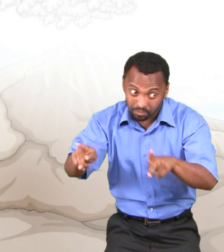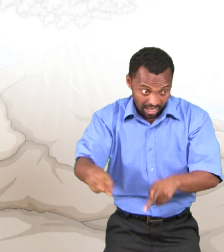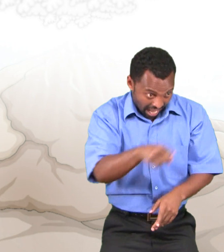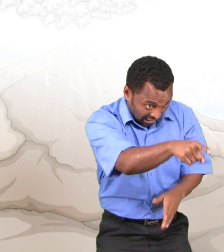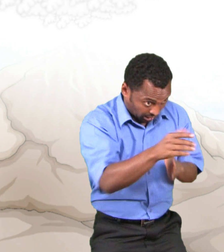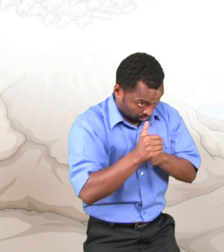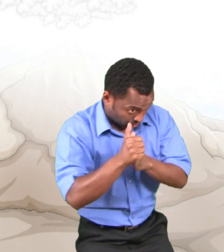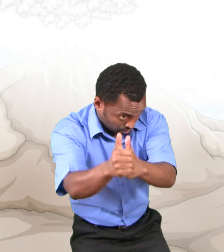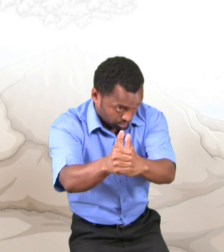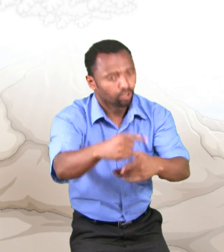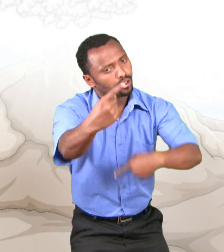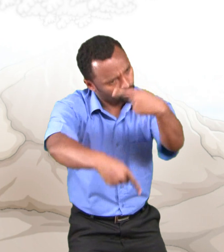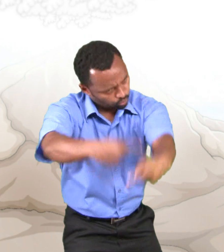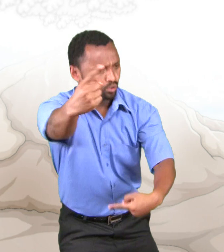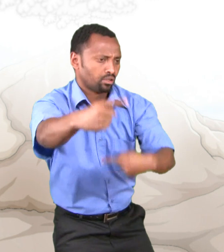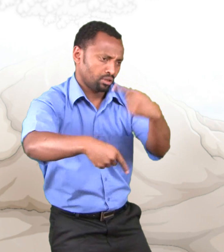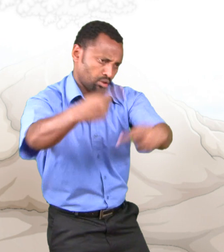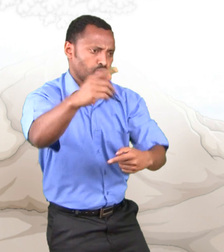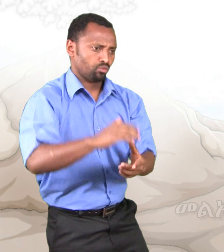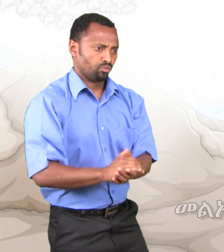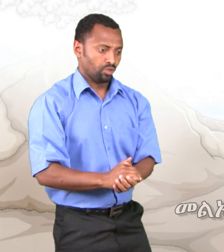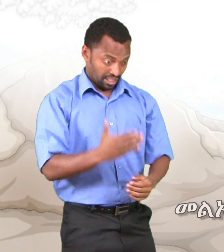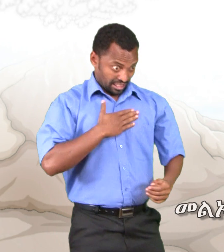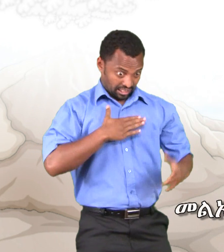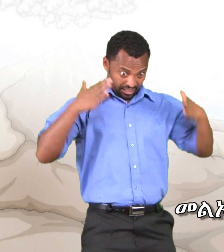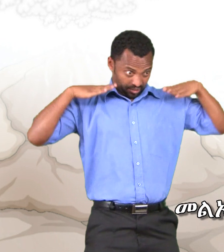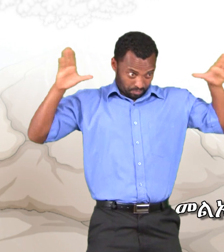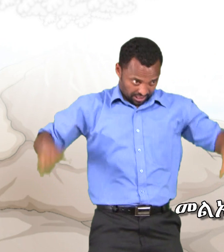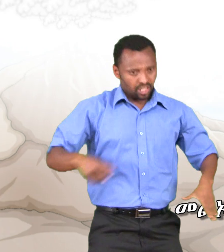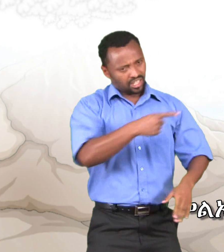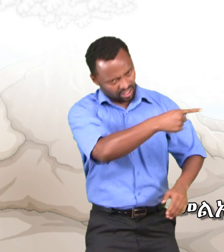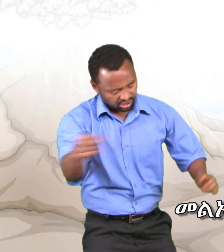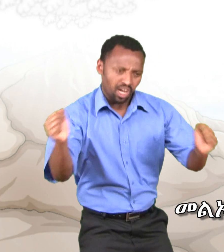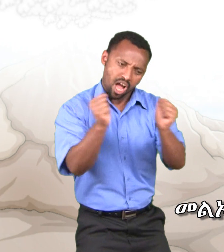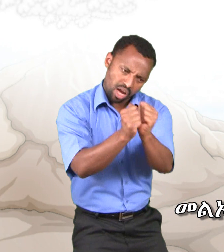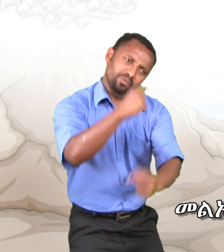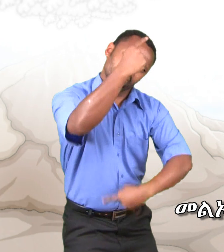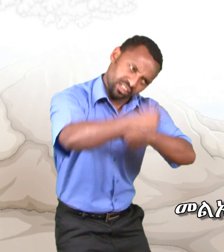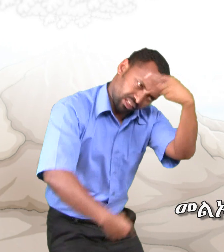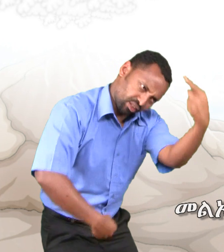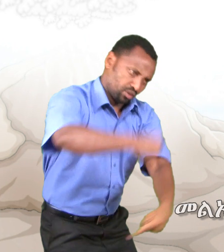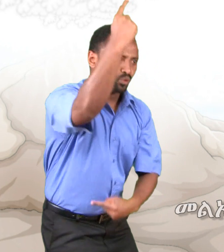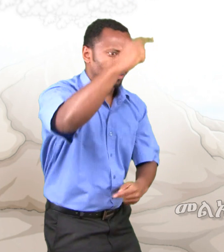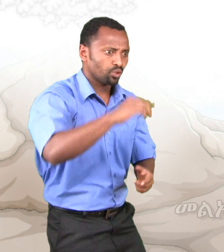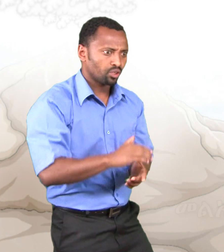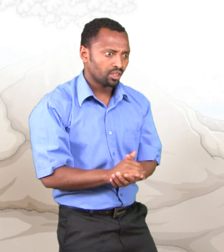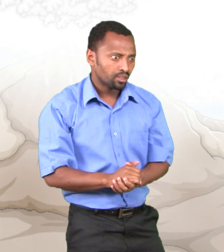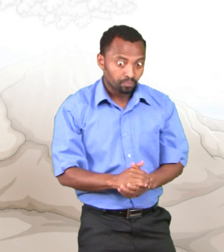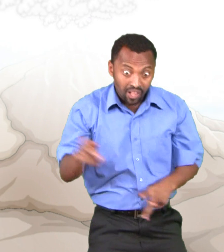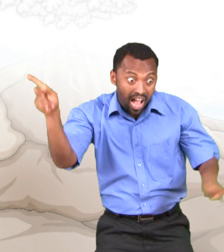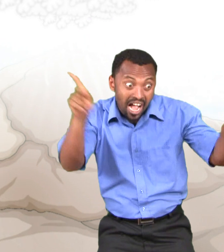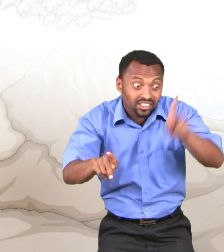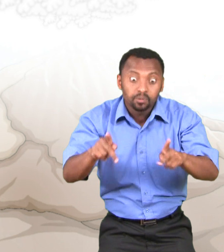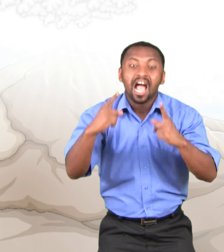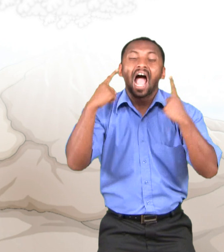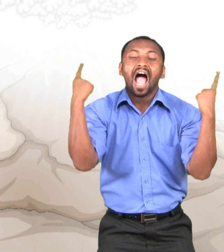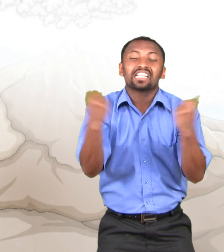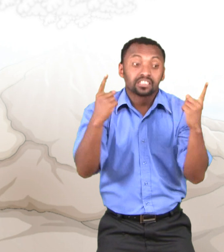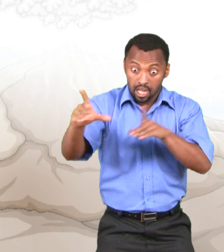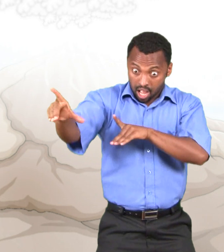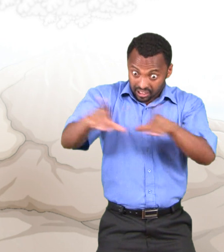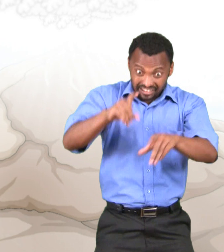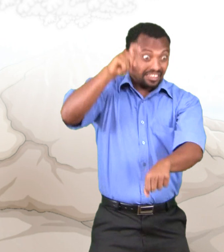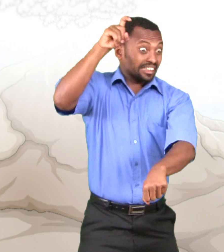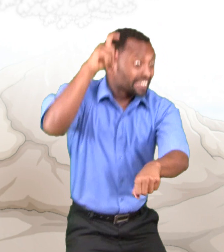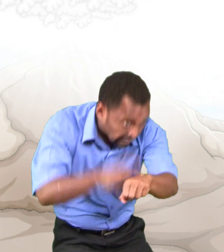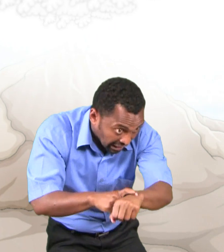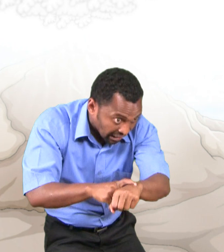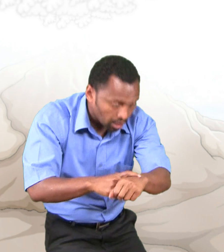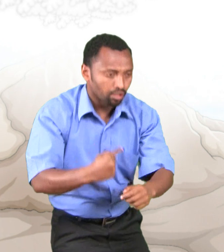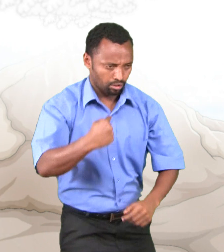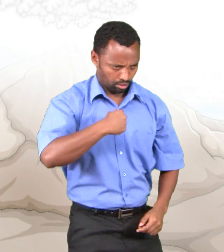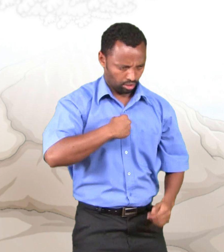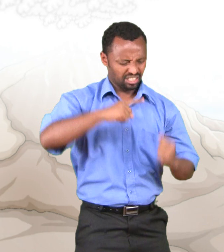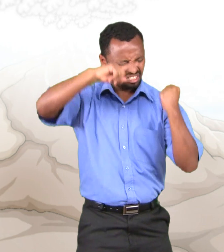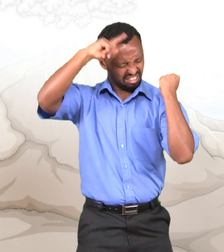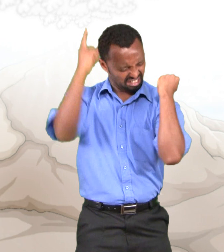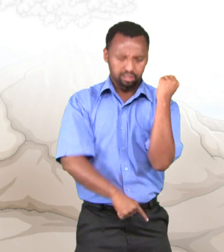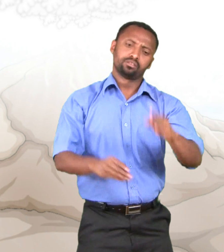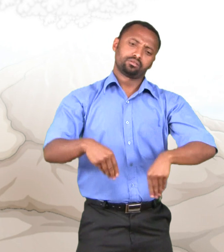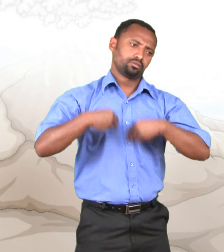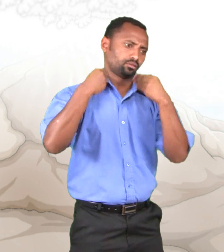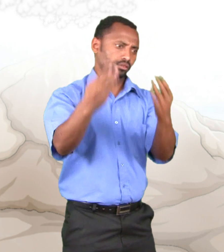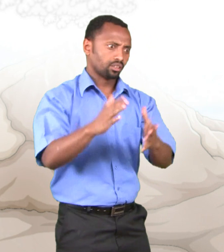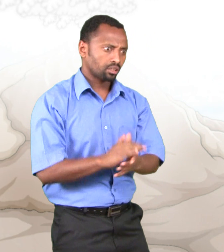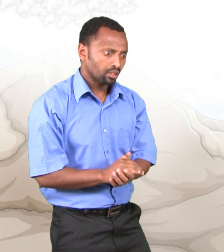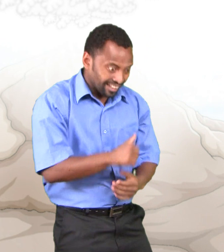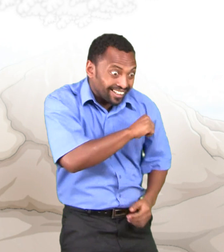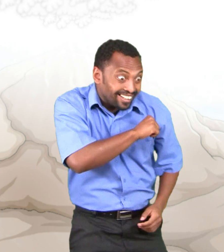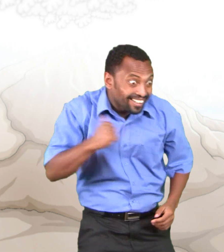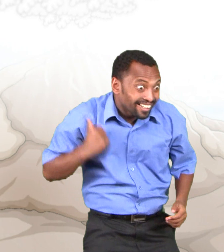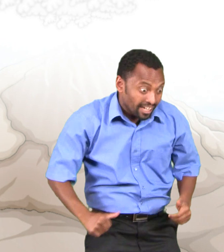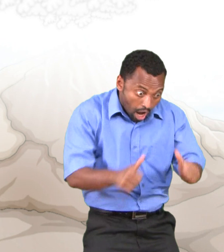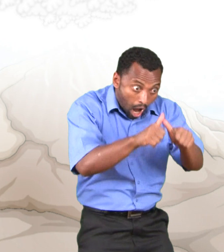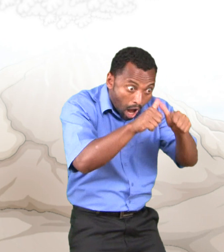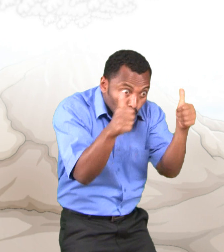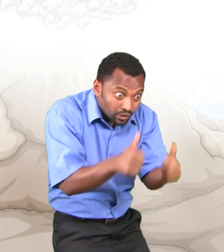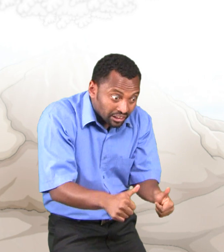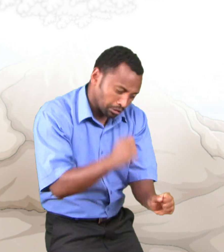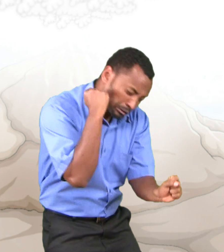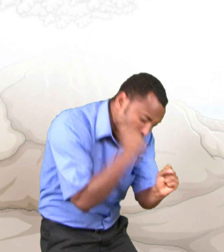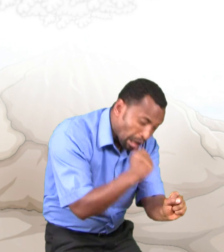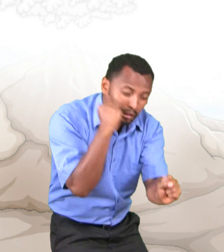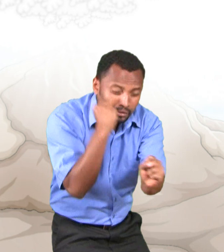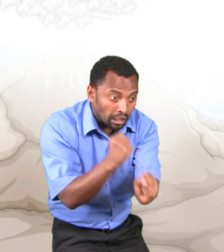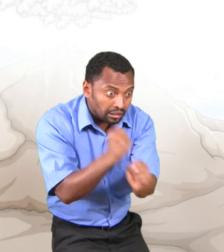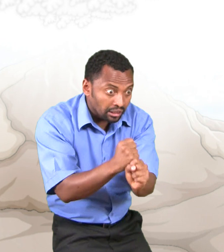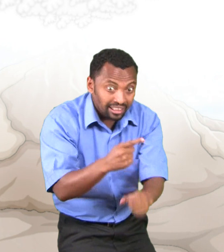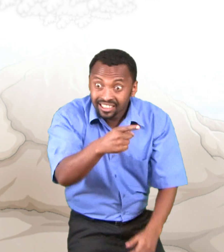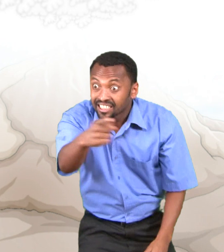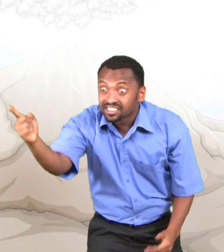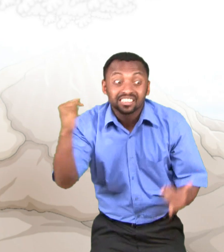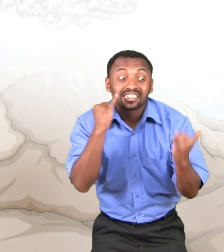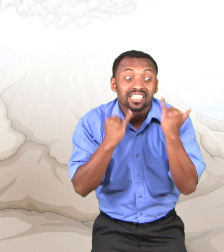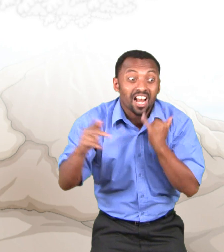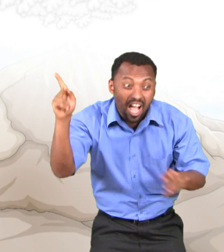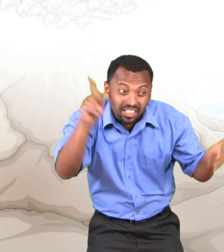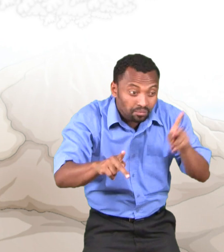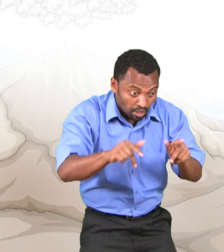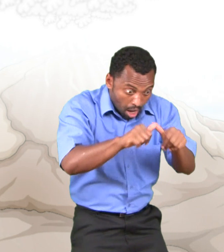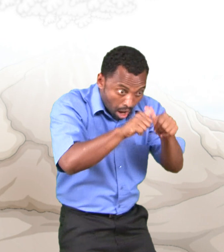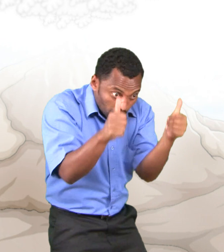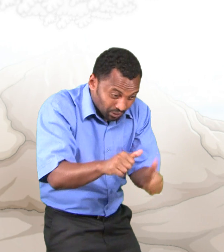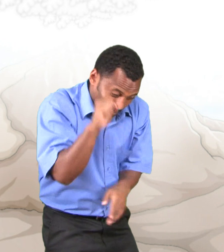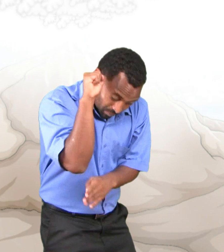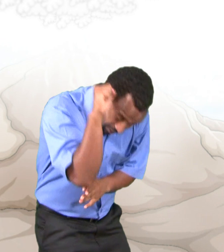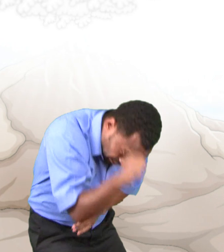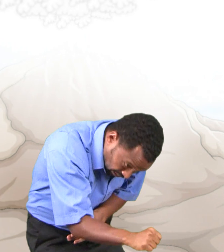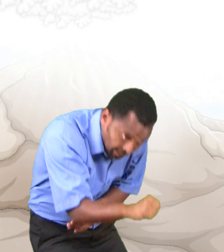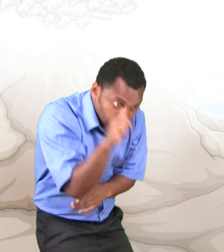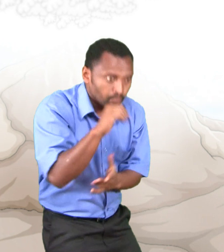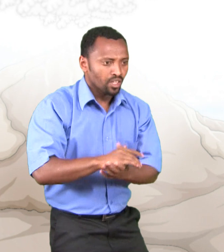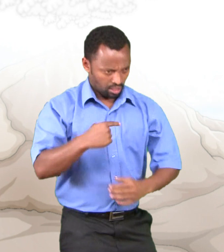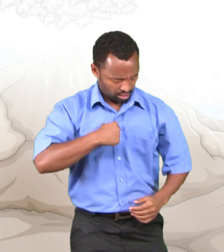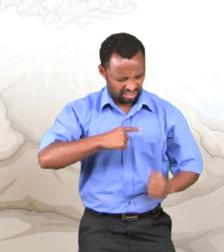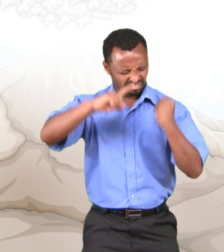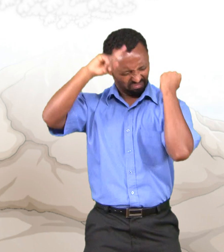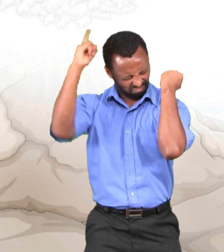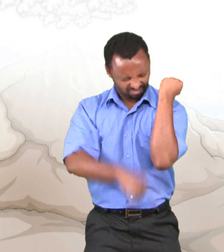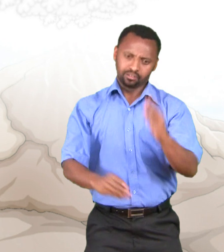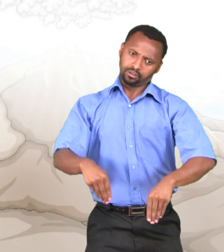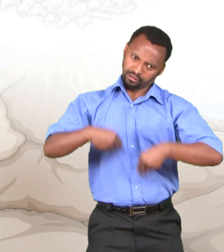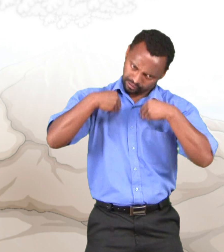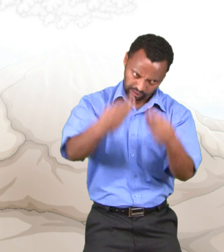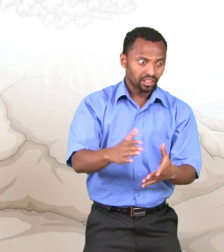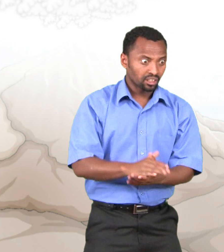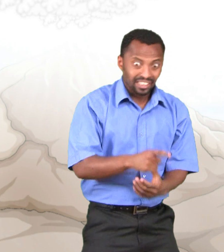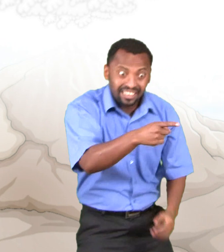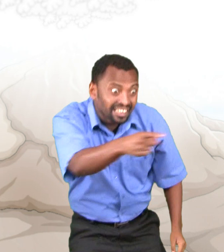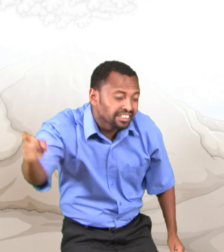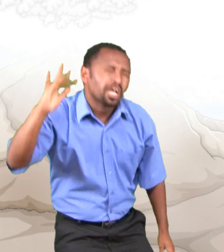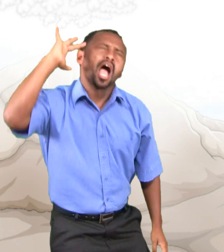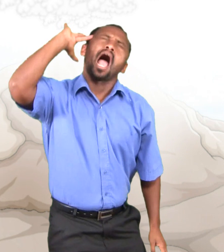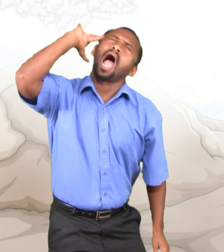Behold, My angel shall go before you. But on the day I settle accounts, I will punish them for their sin.”